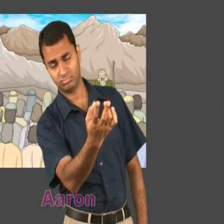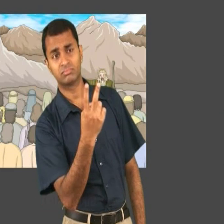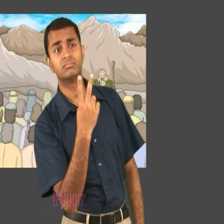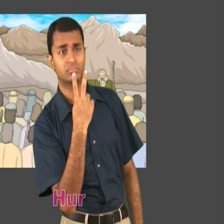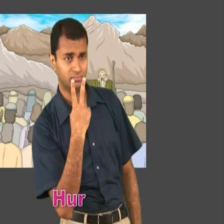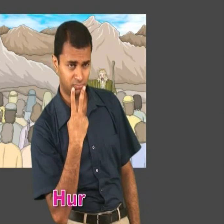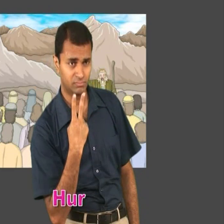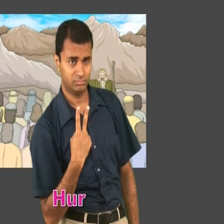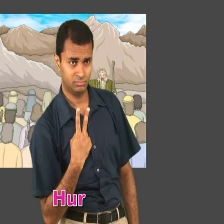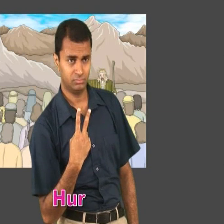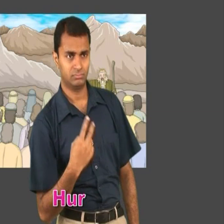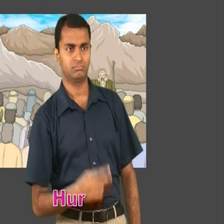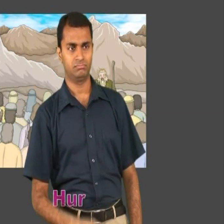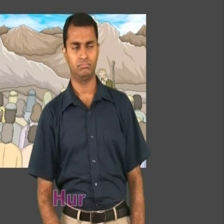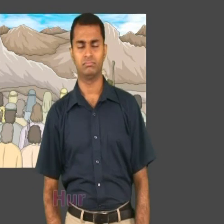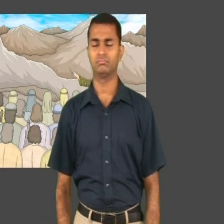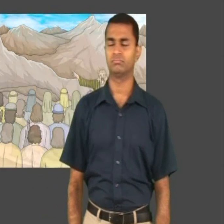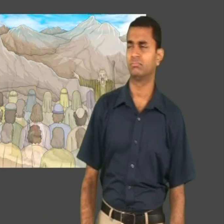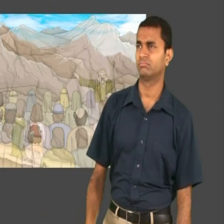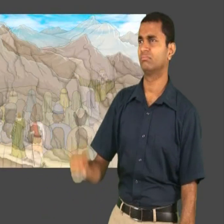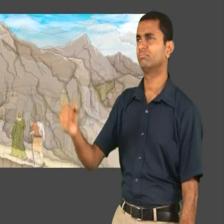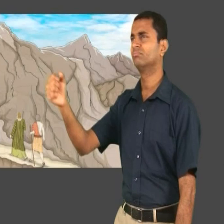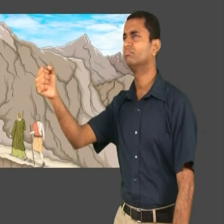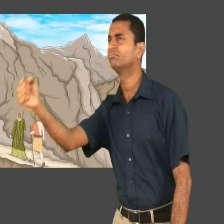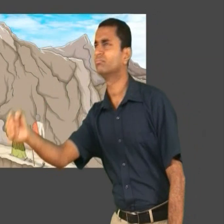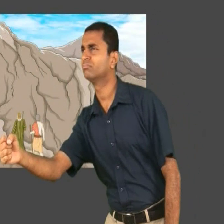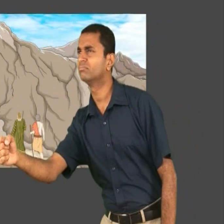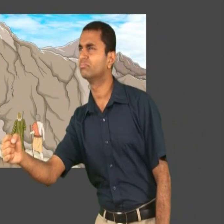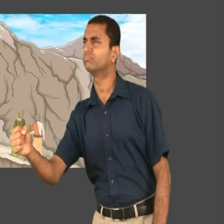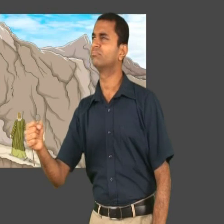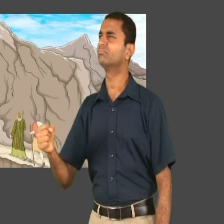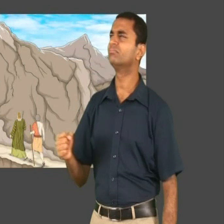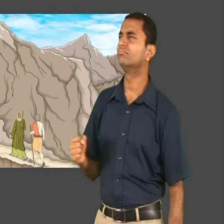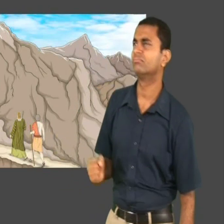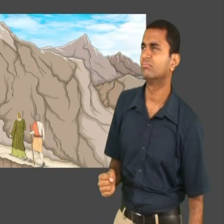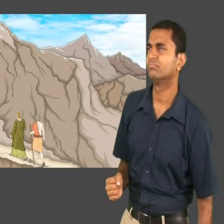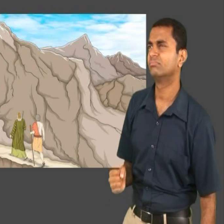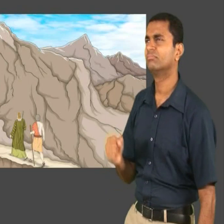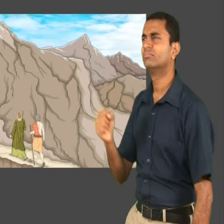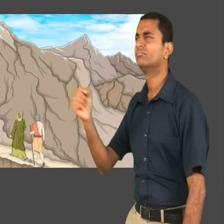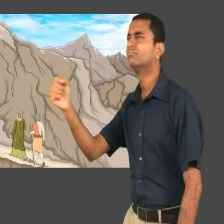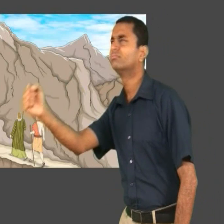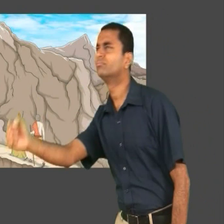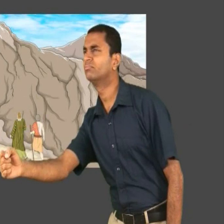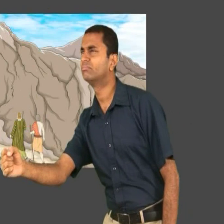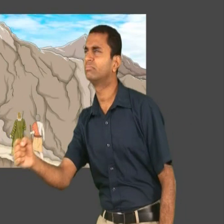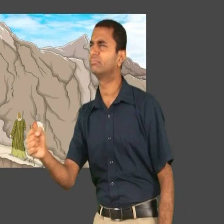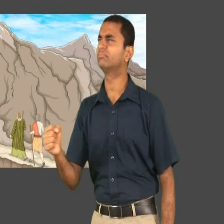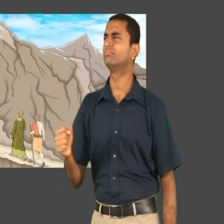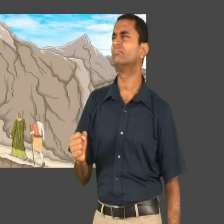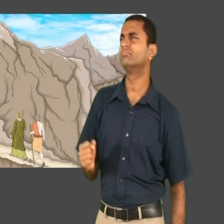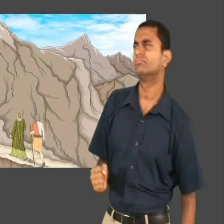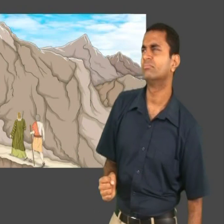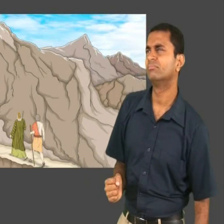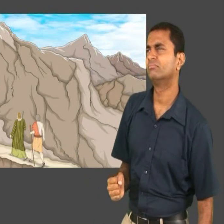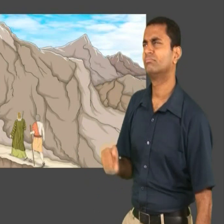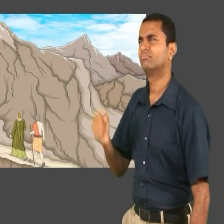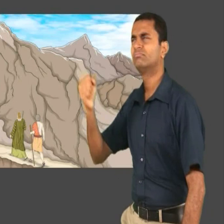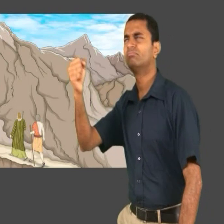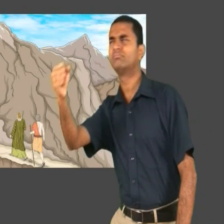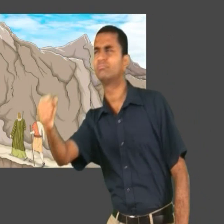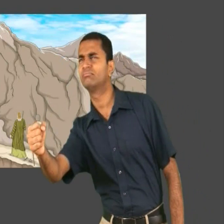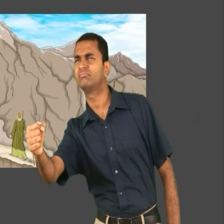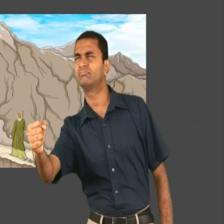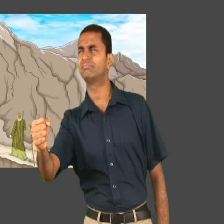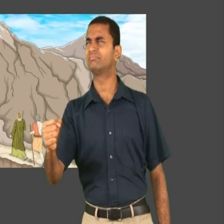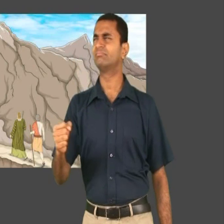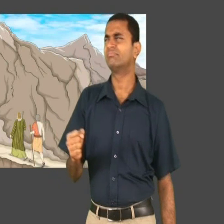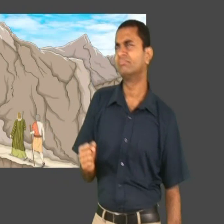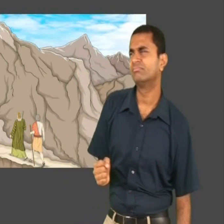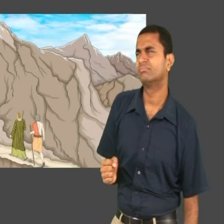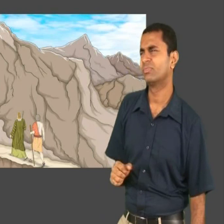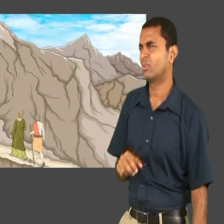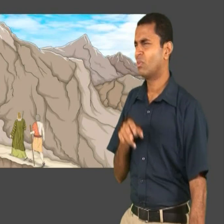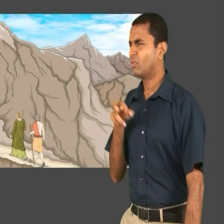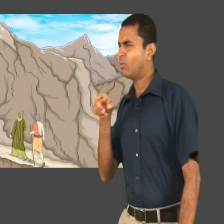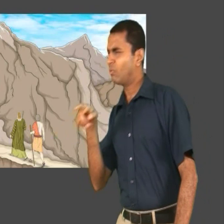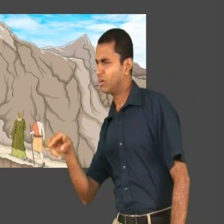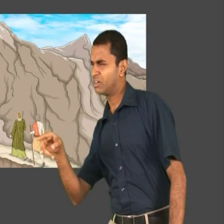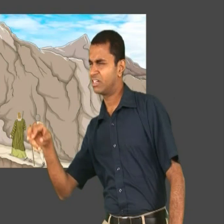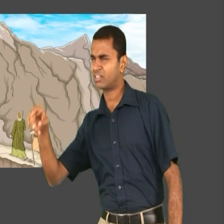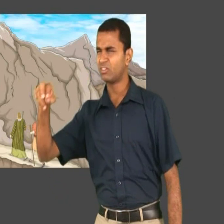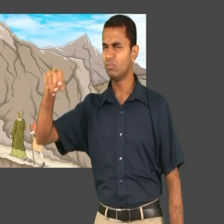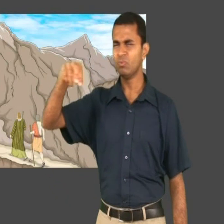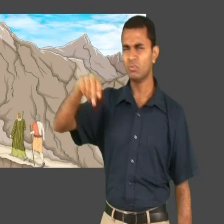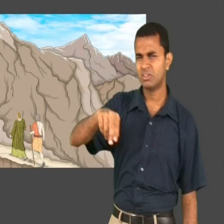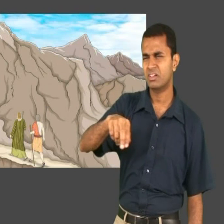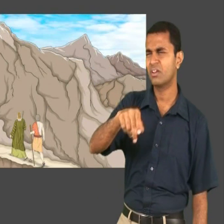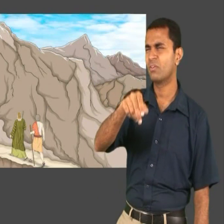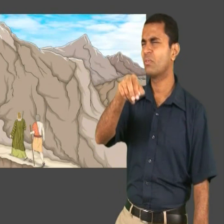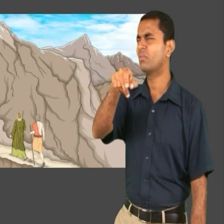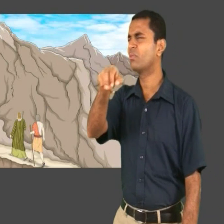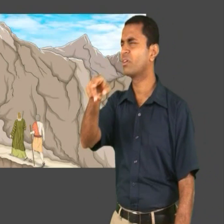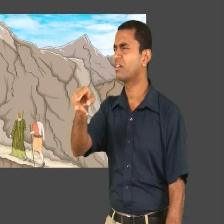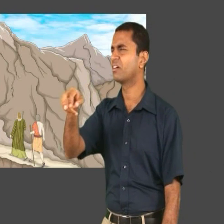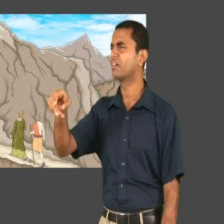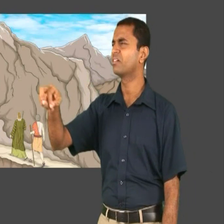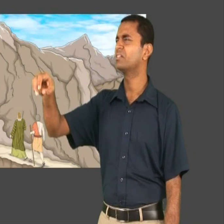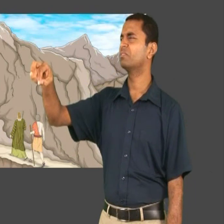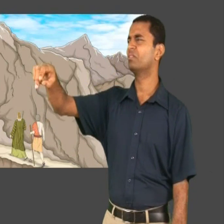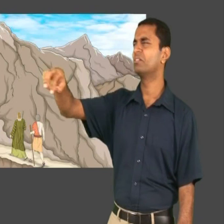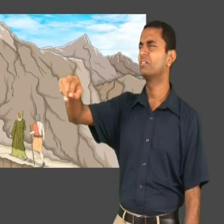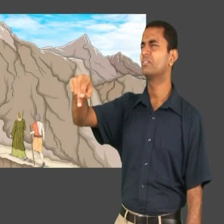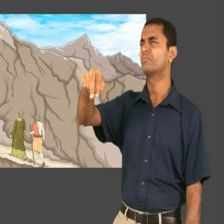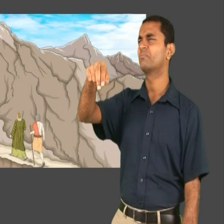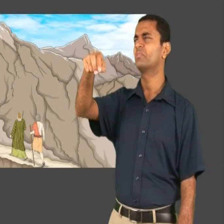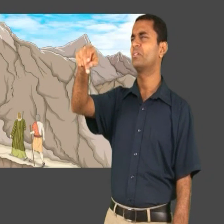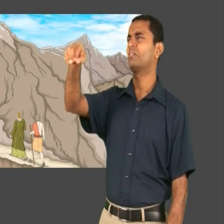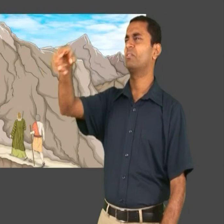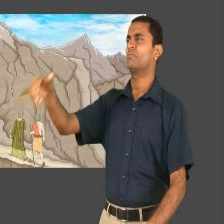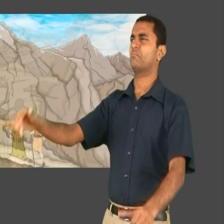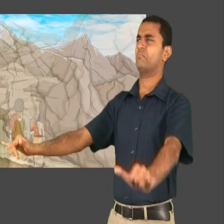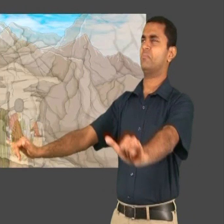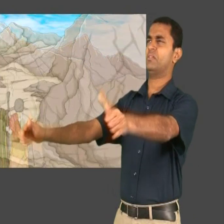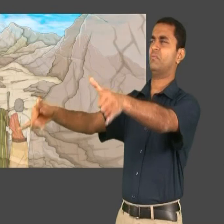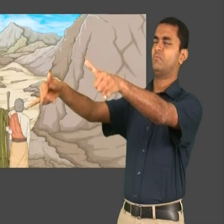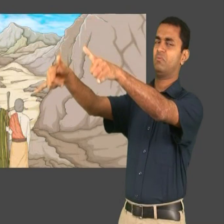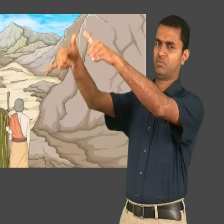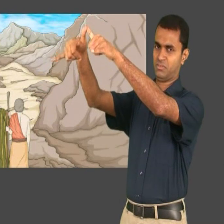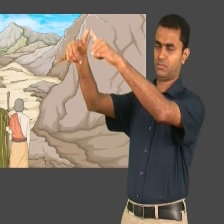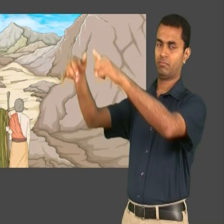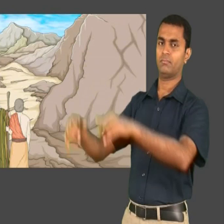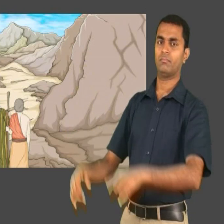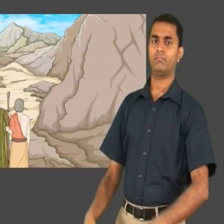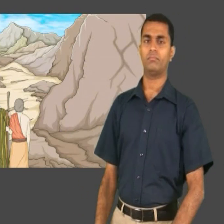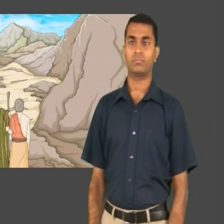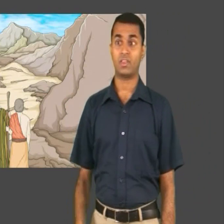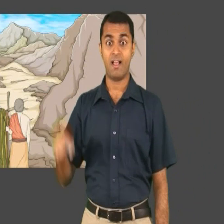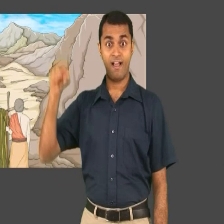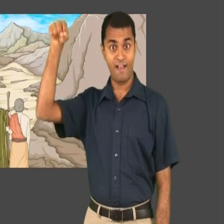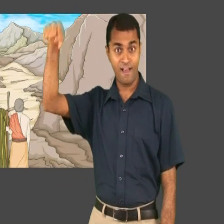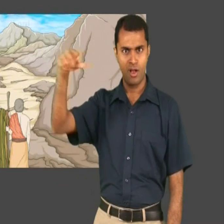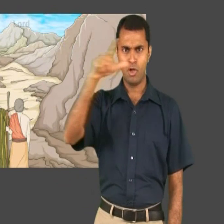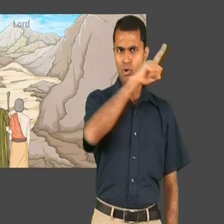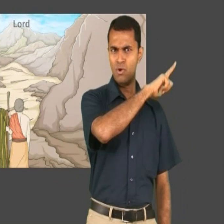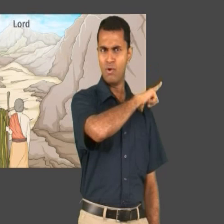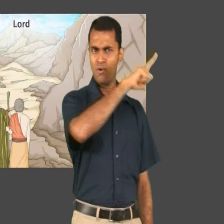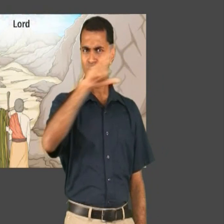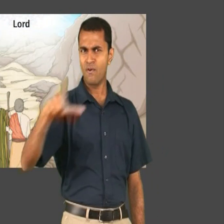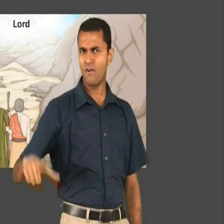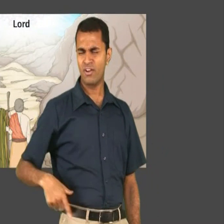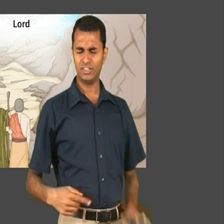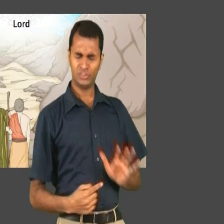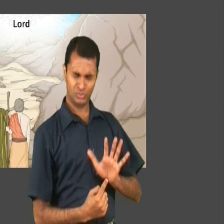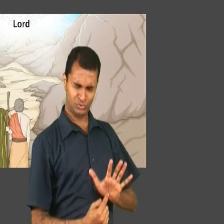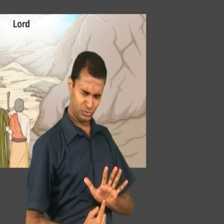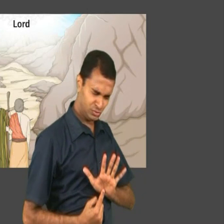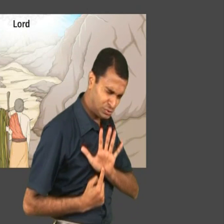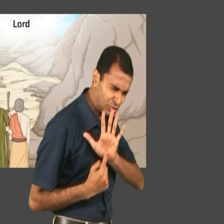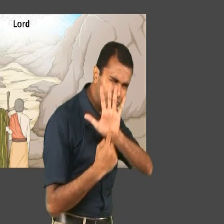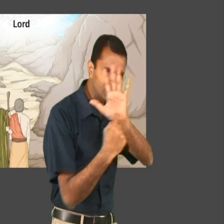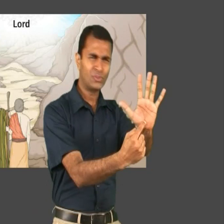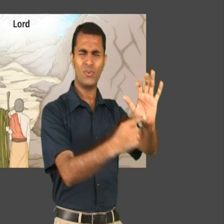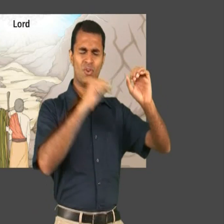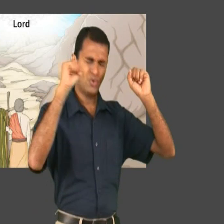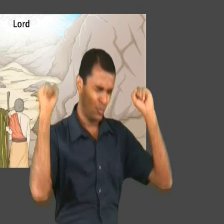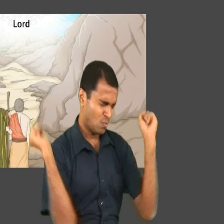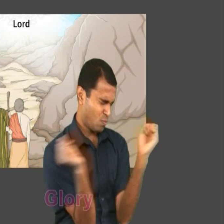When Moses went up on the mountain, the cloud covered it, and the glory of the LORD settled on Mount Sinai.